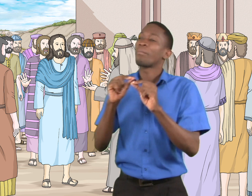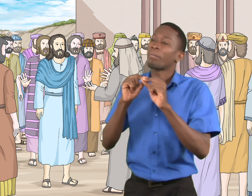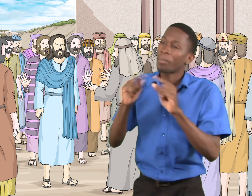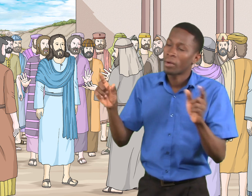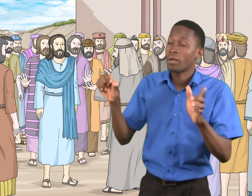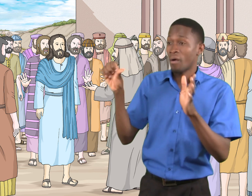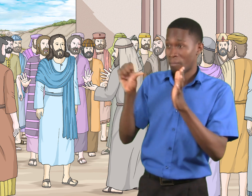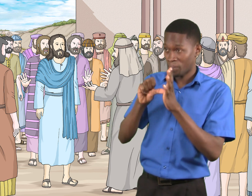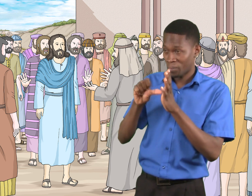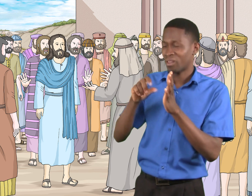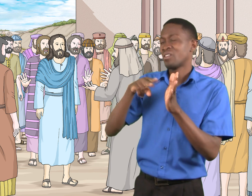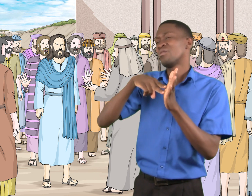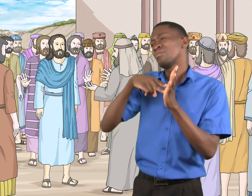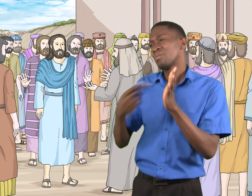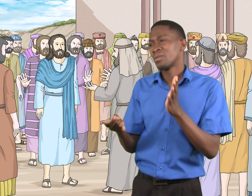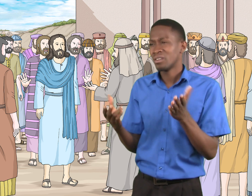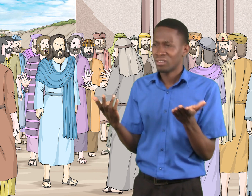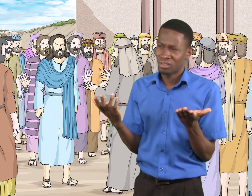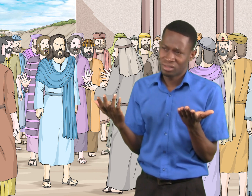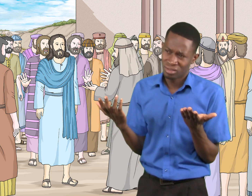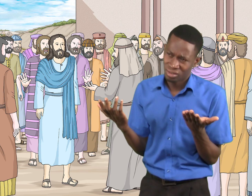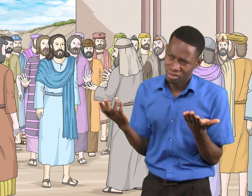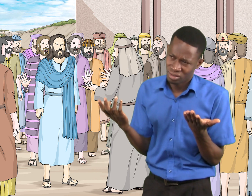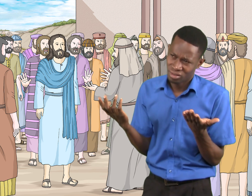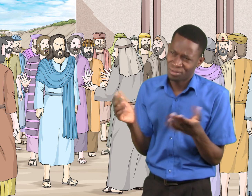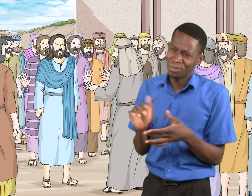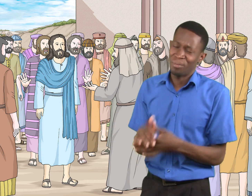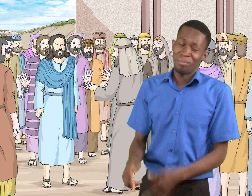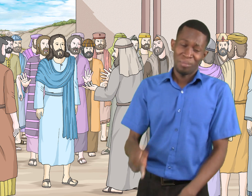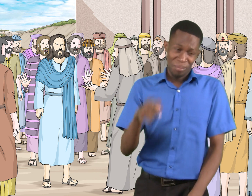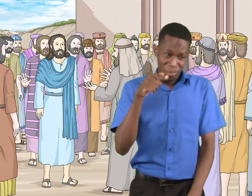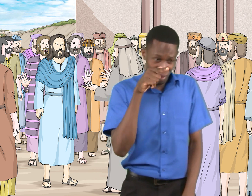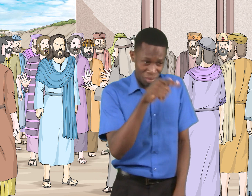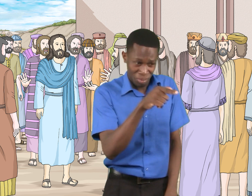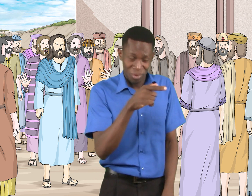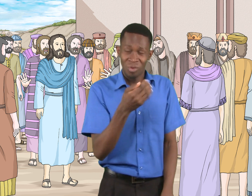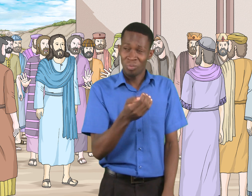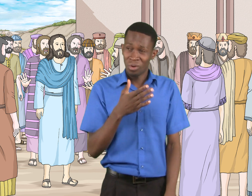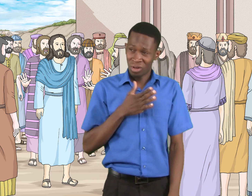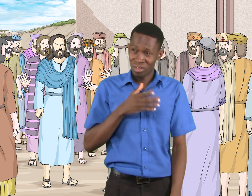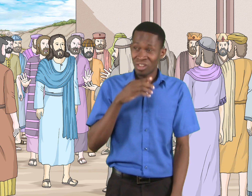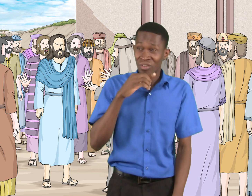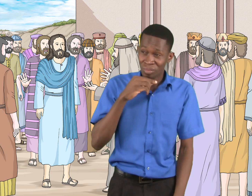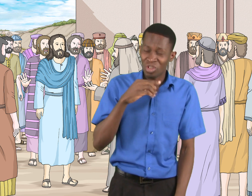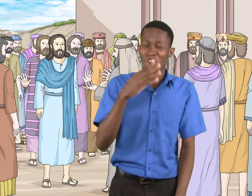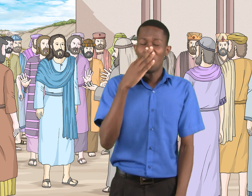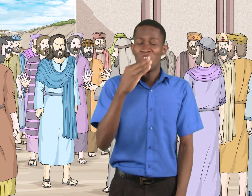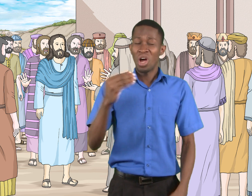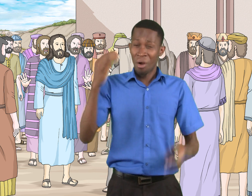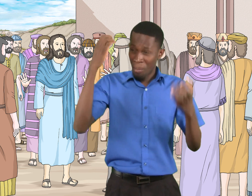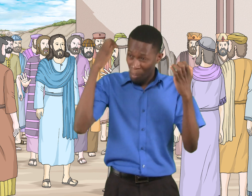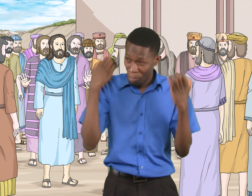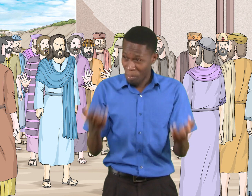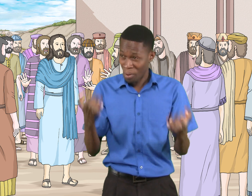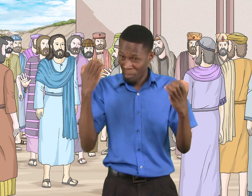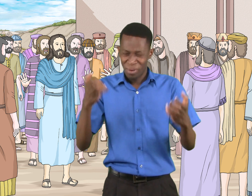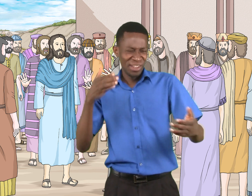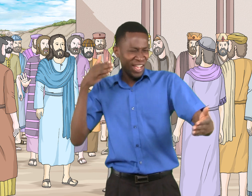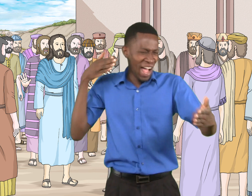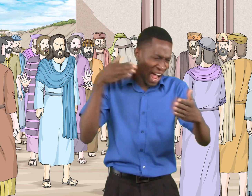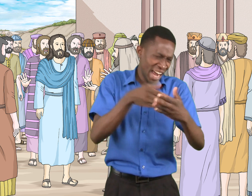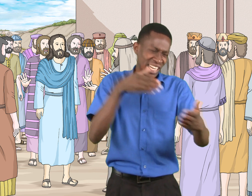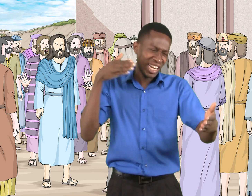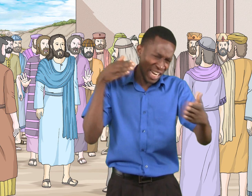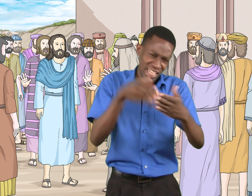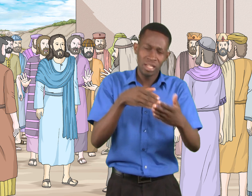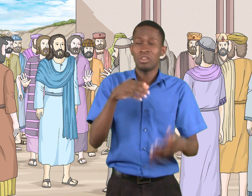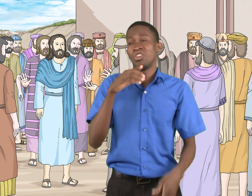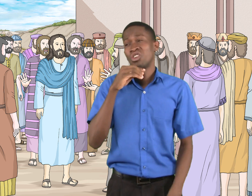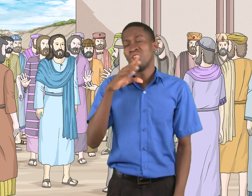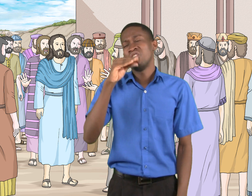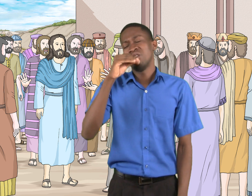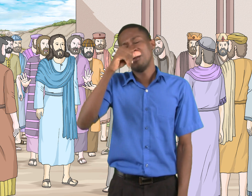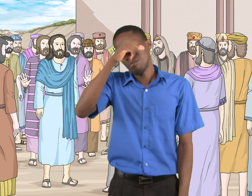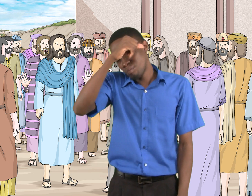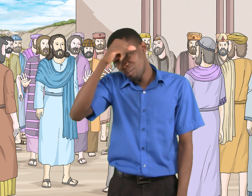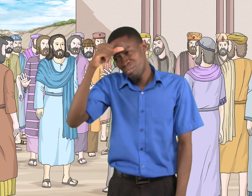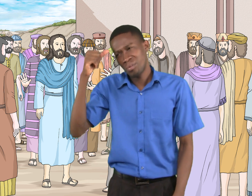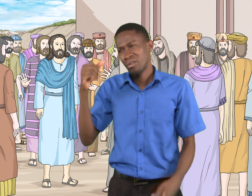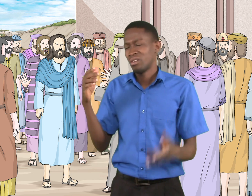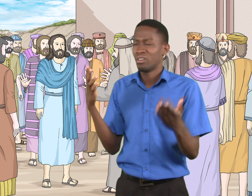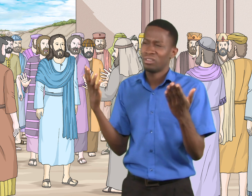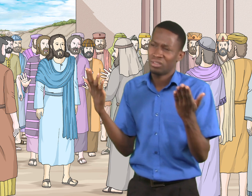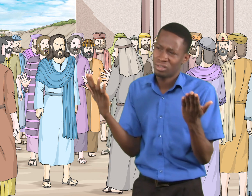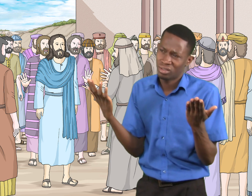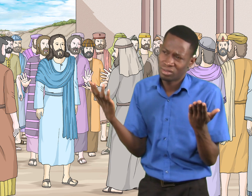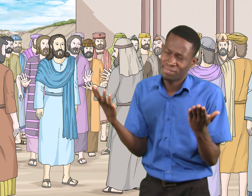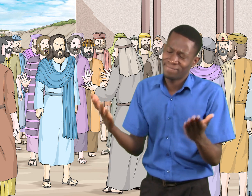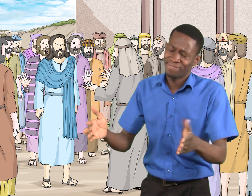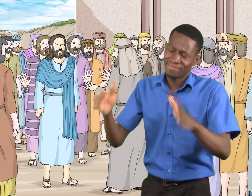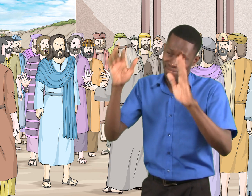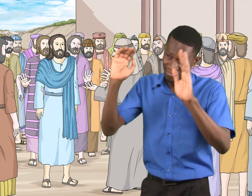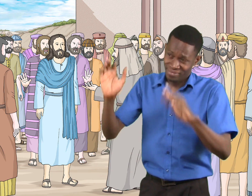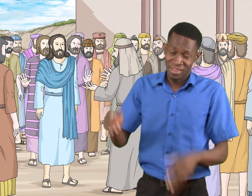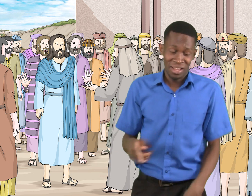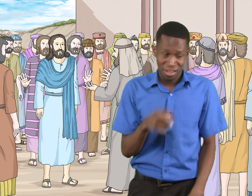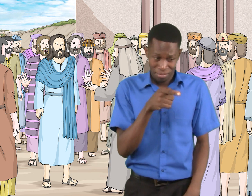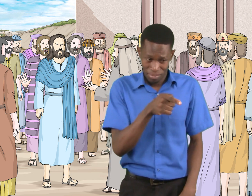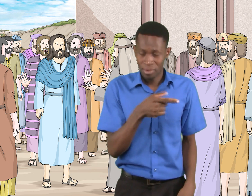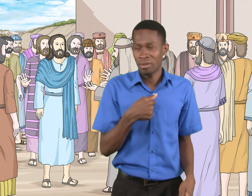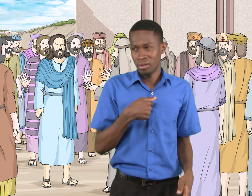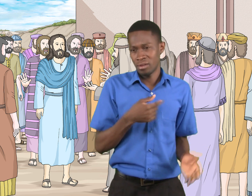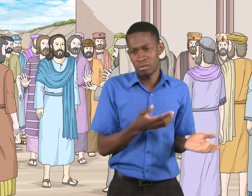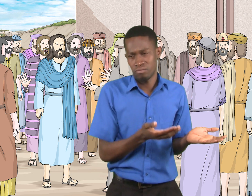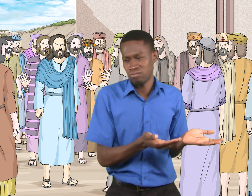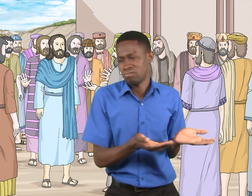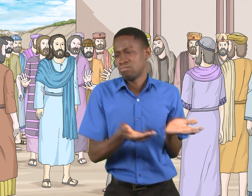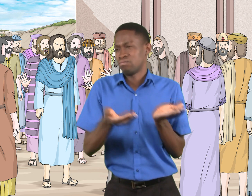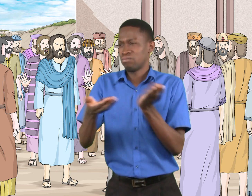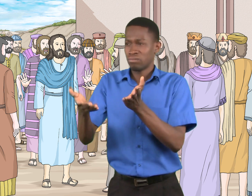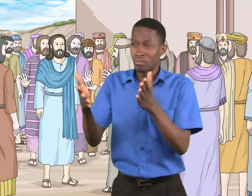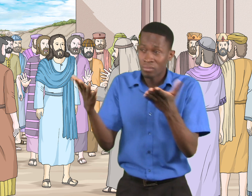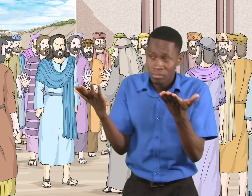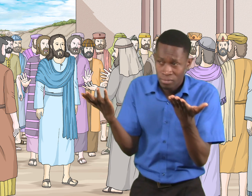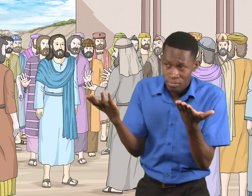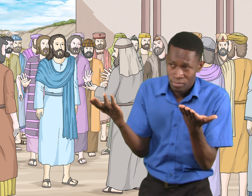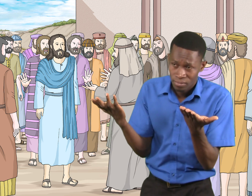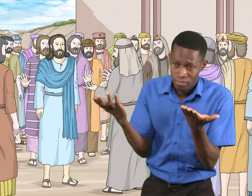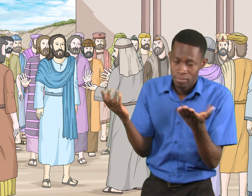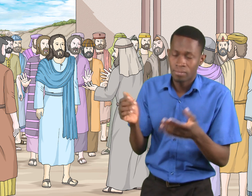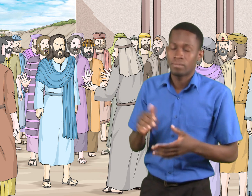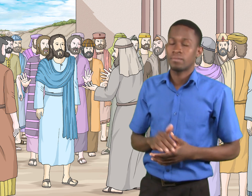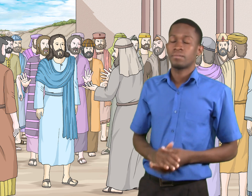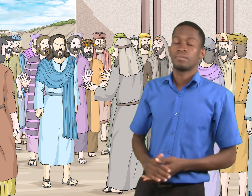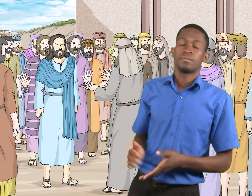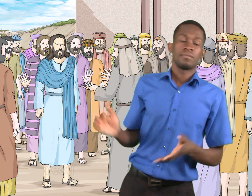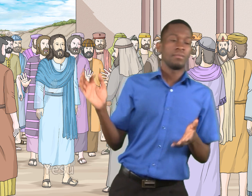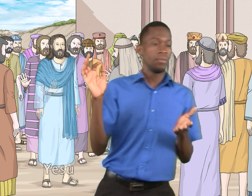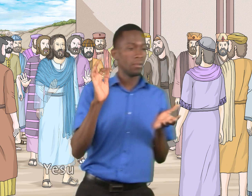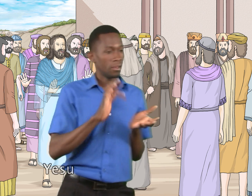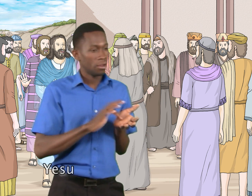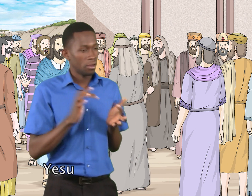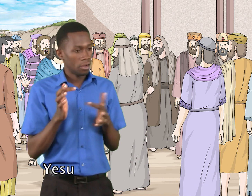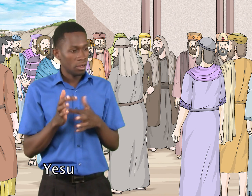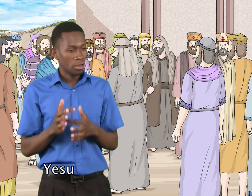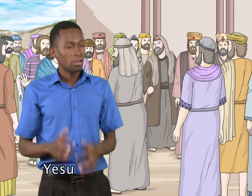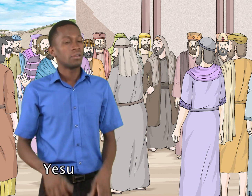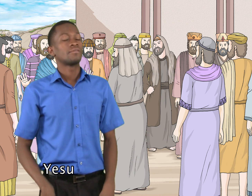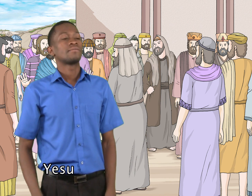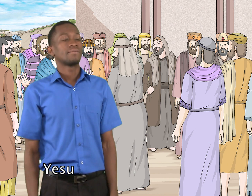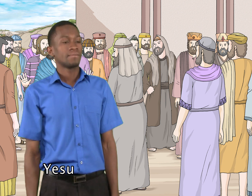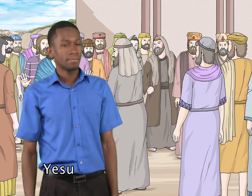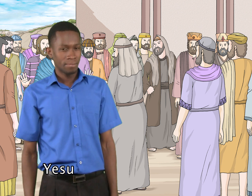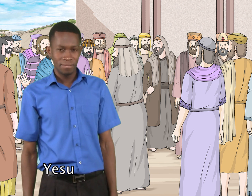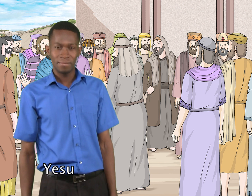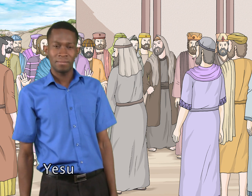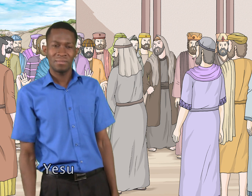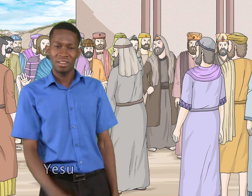I asked Your disciples to drive it out, but they were unable.”